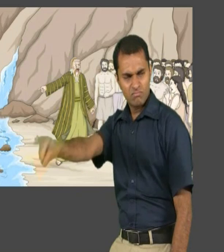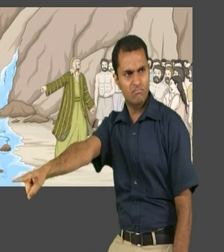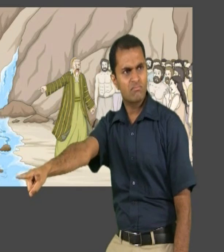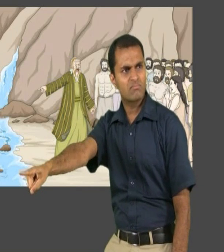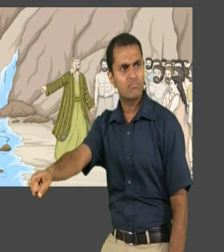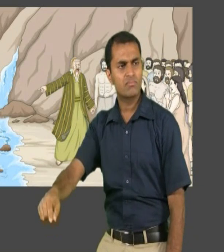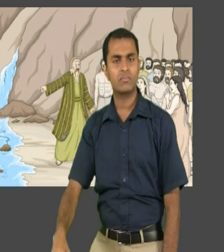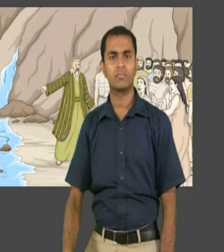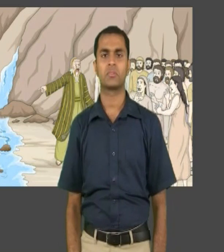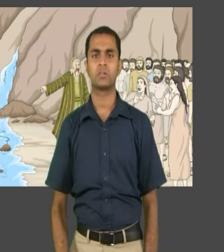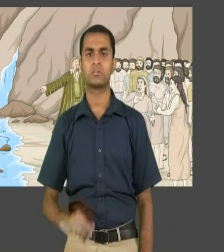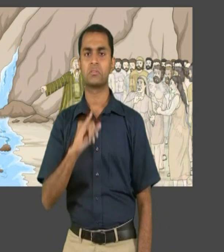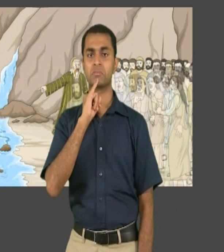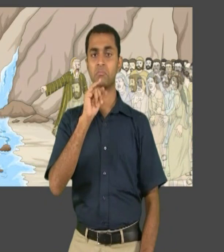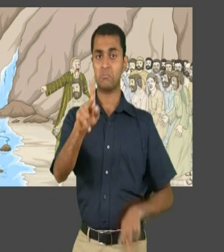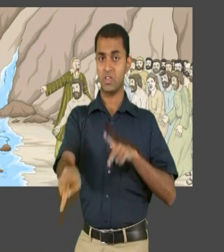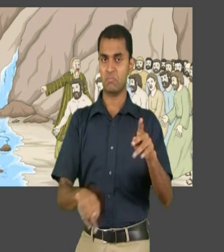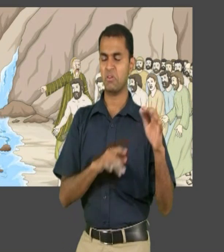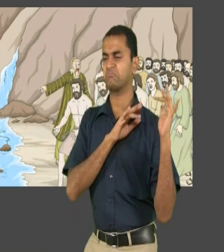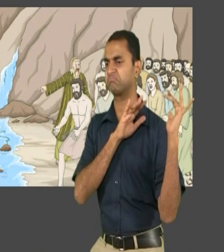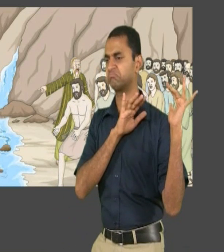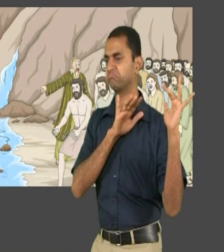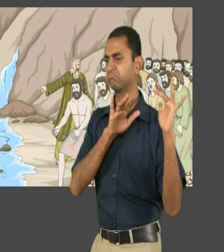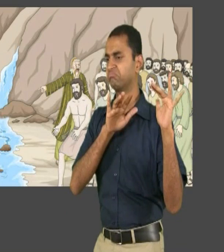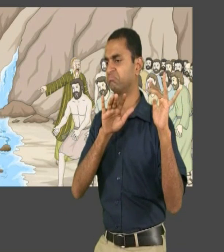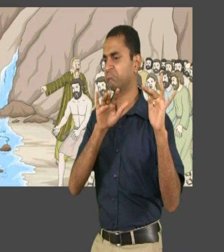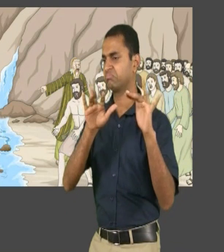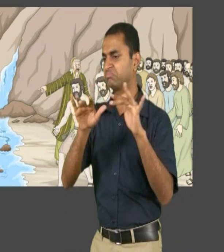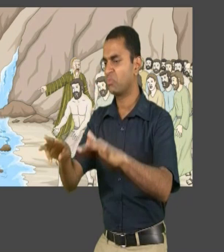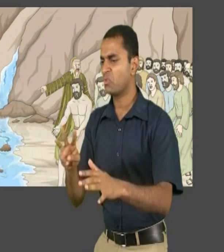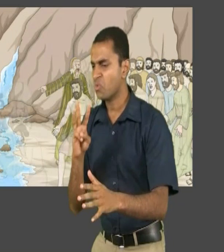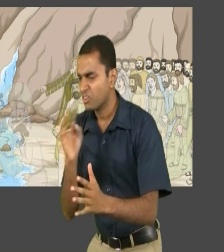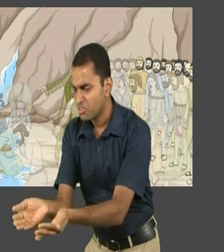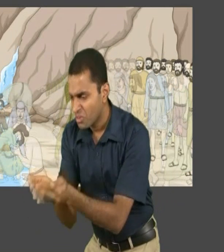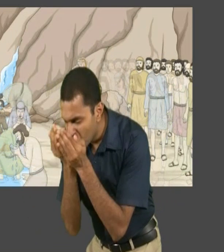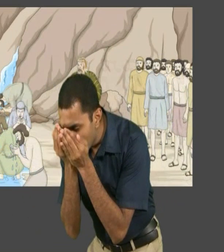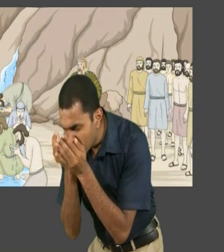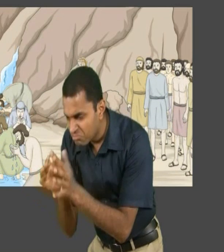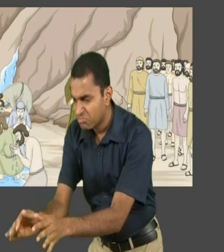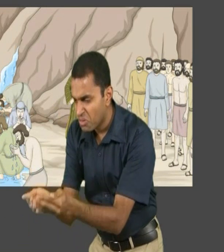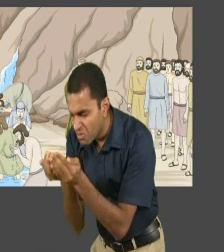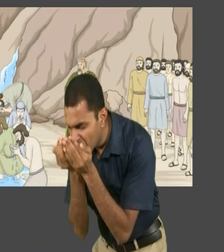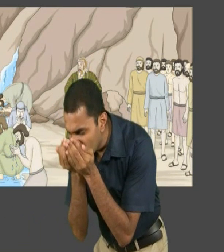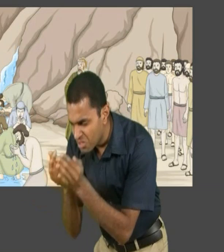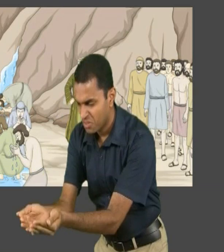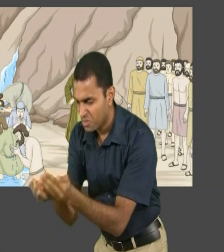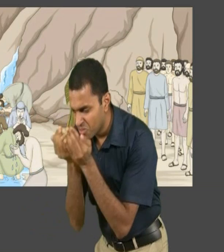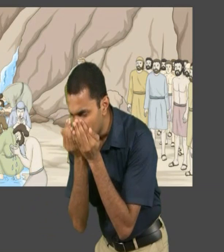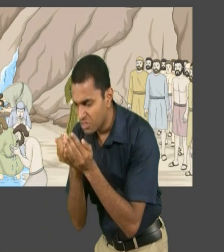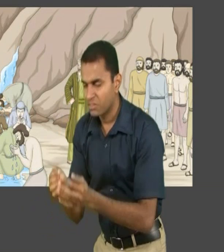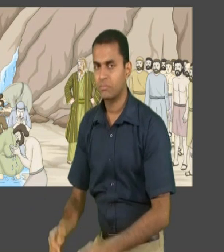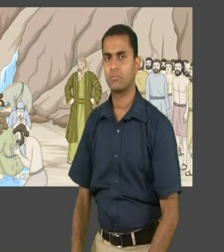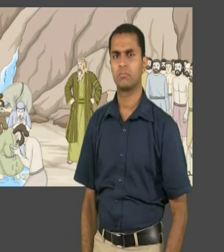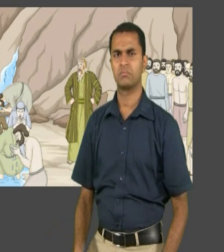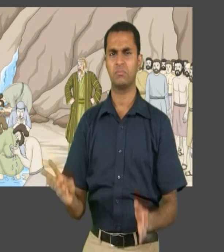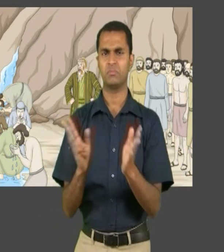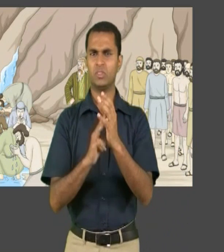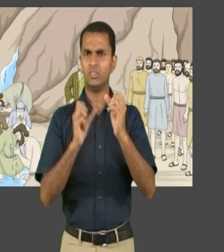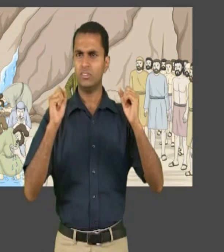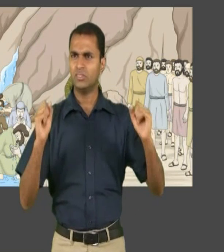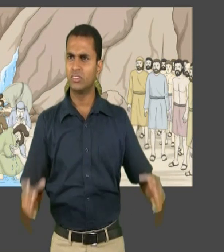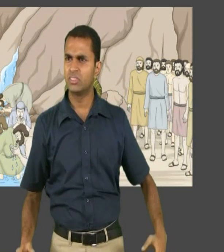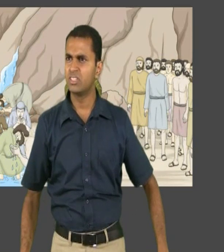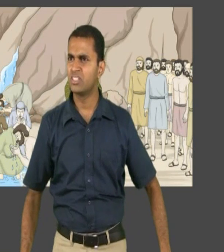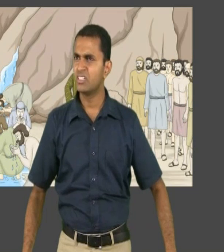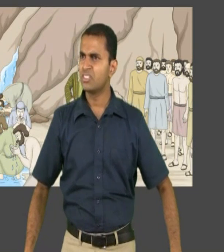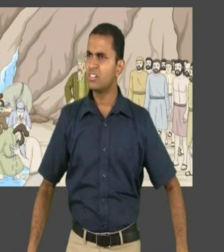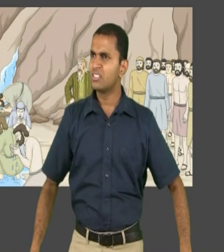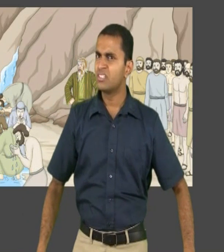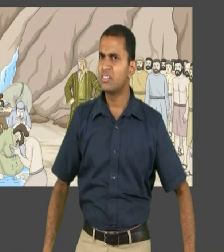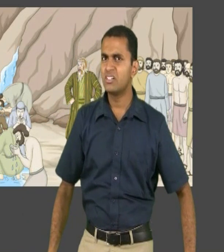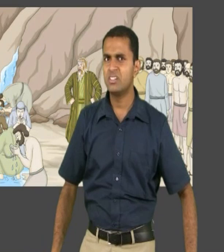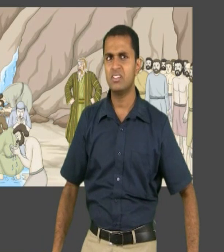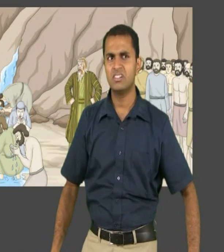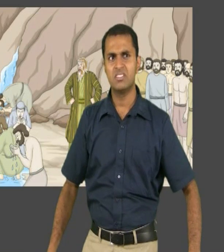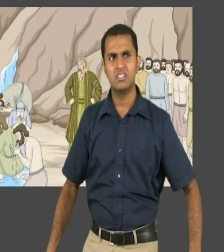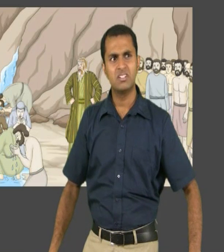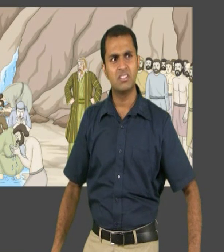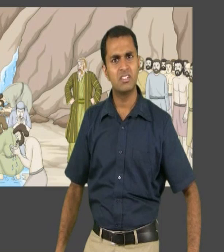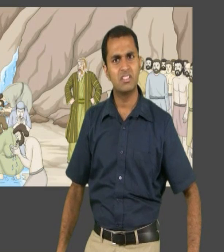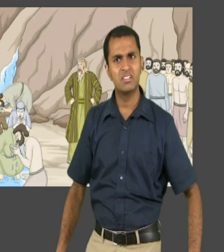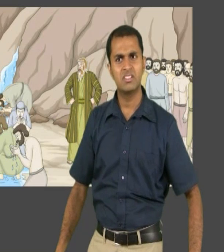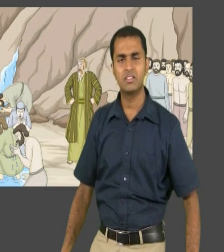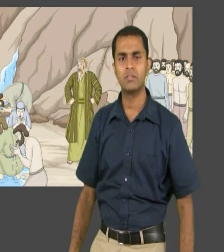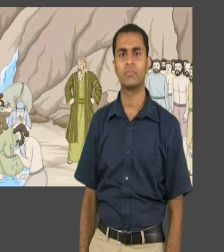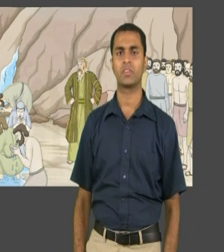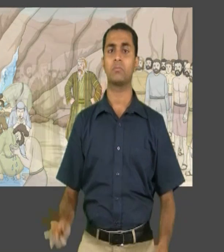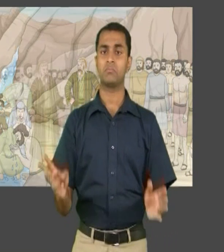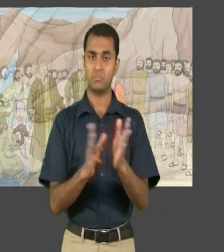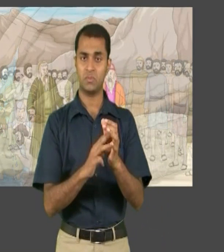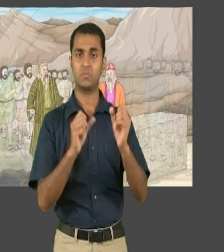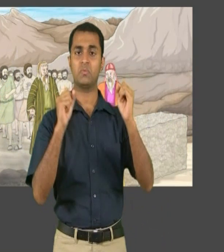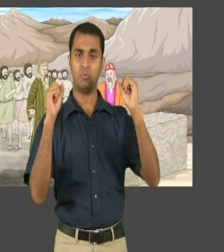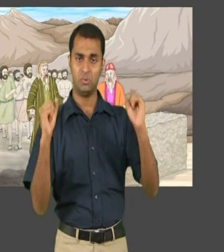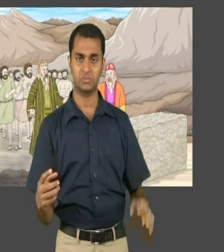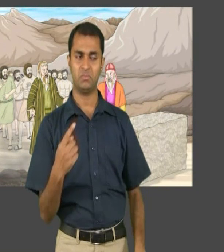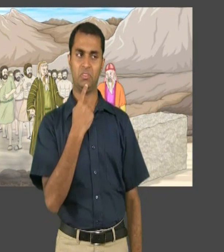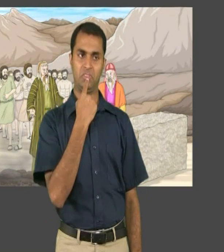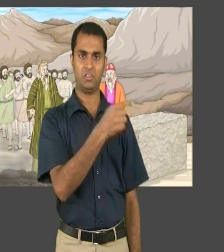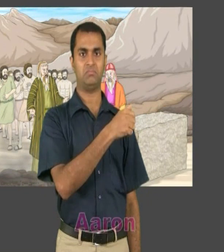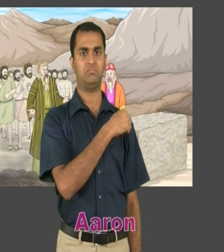Then he forced the Israelites to drink it.